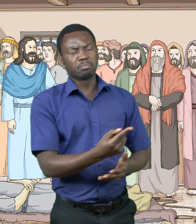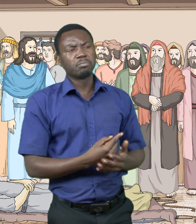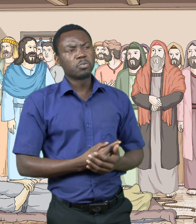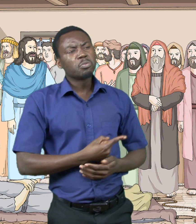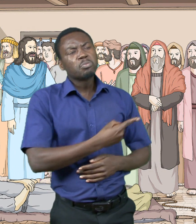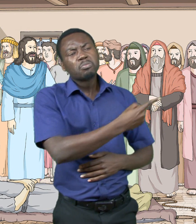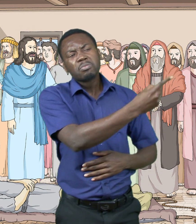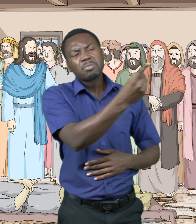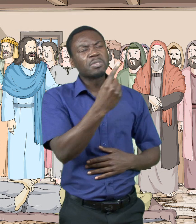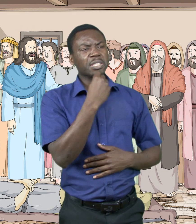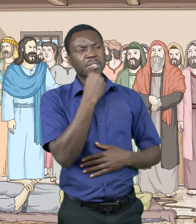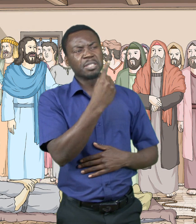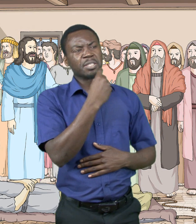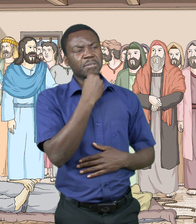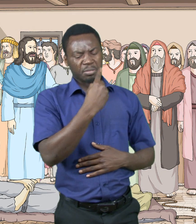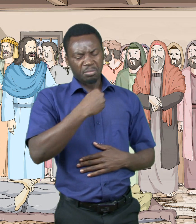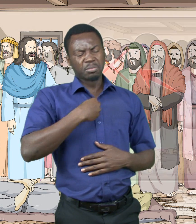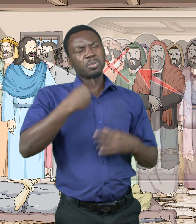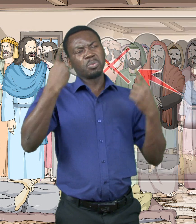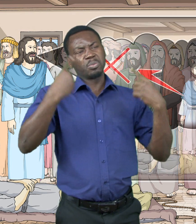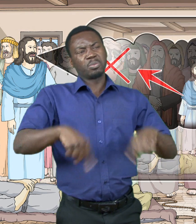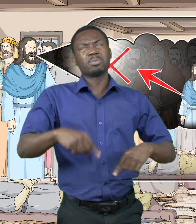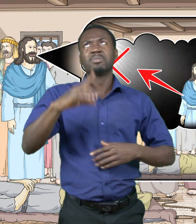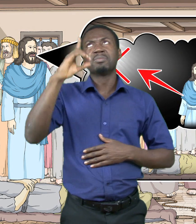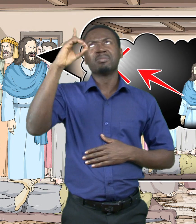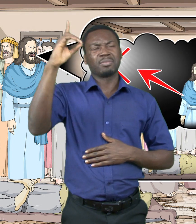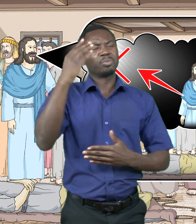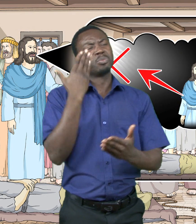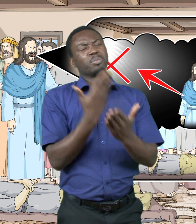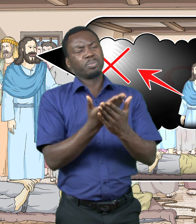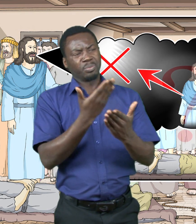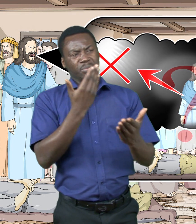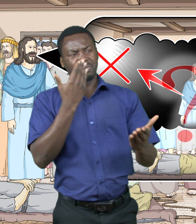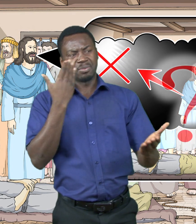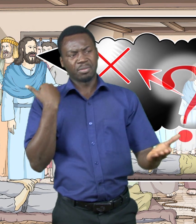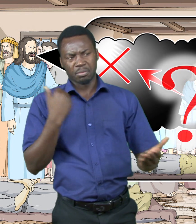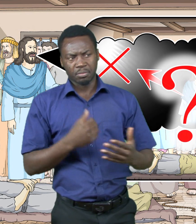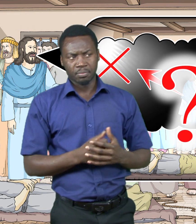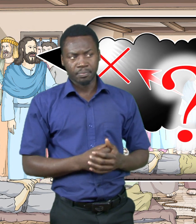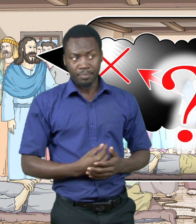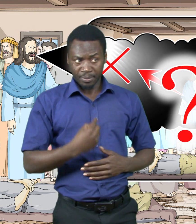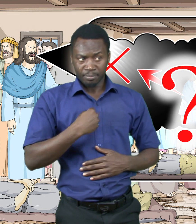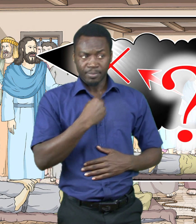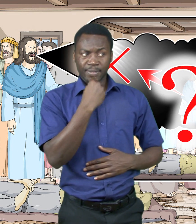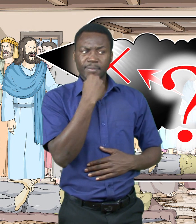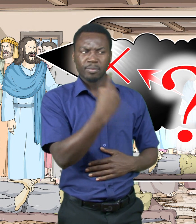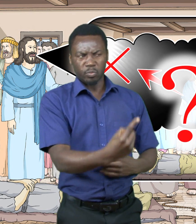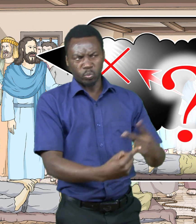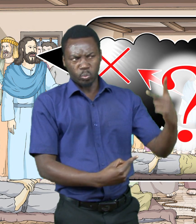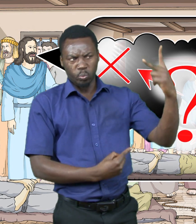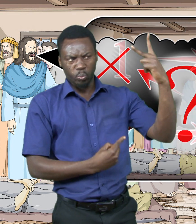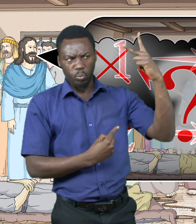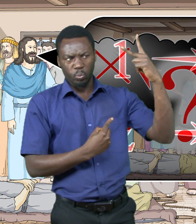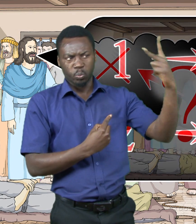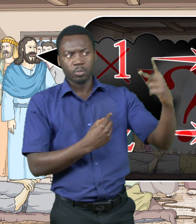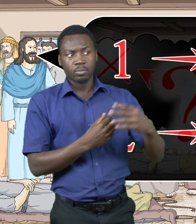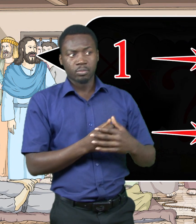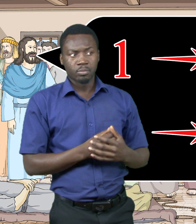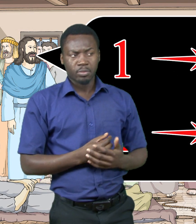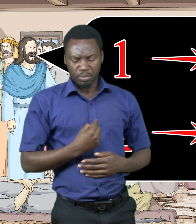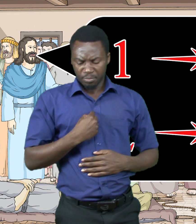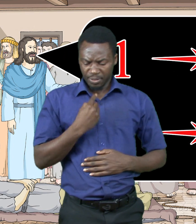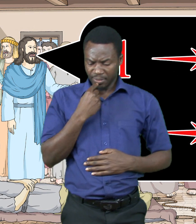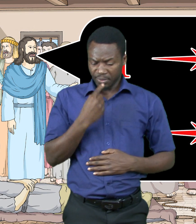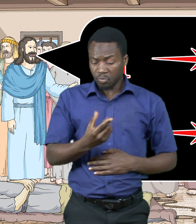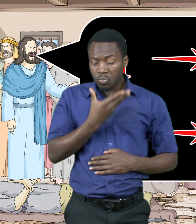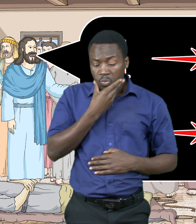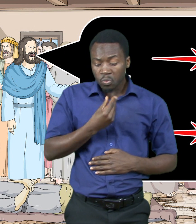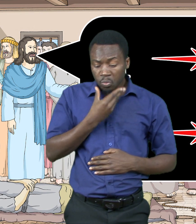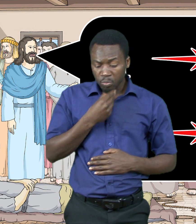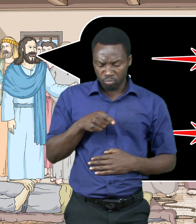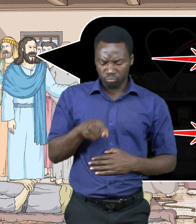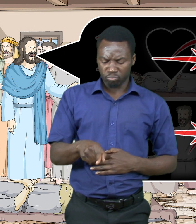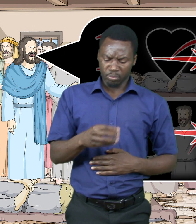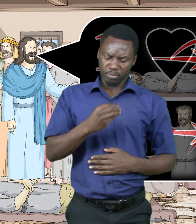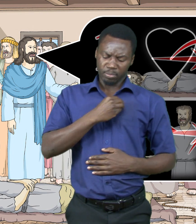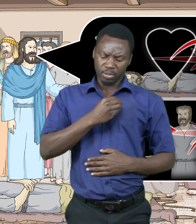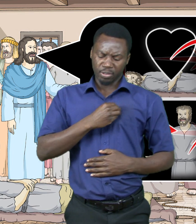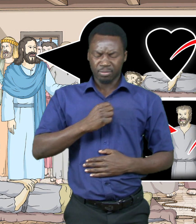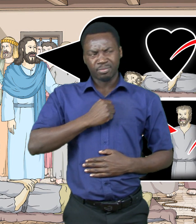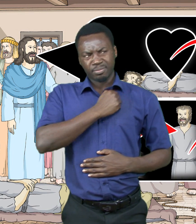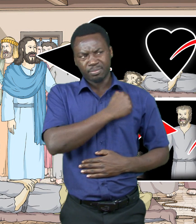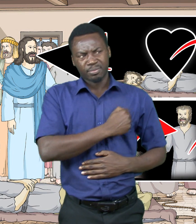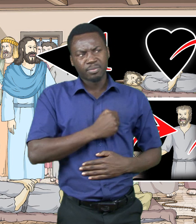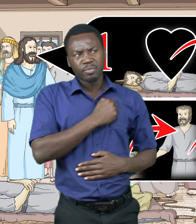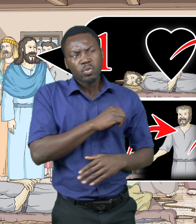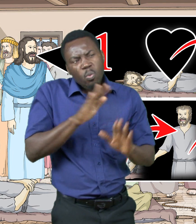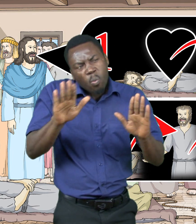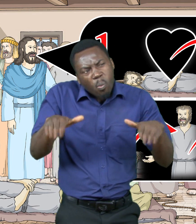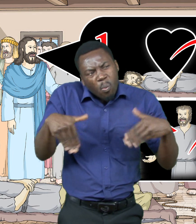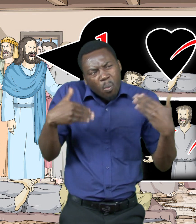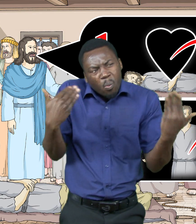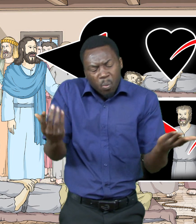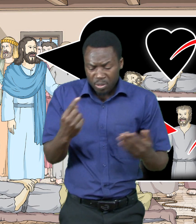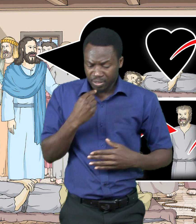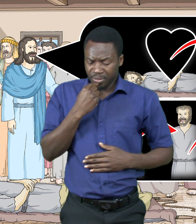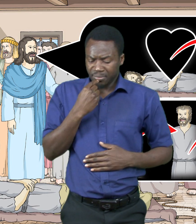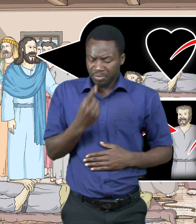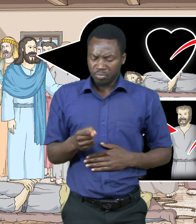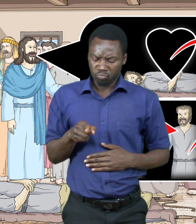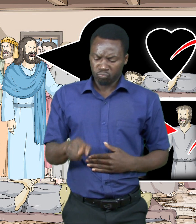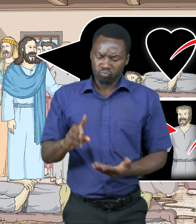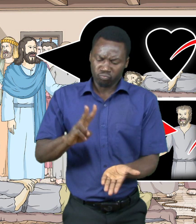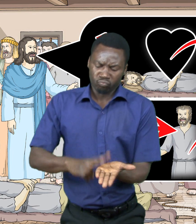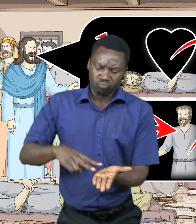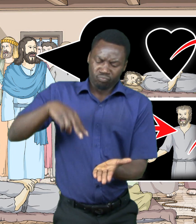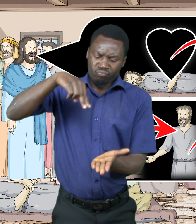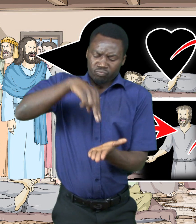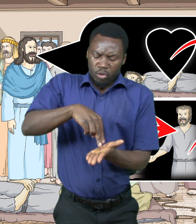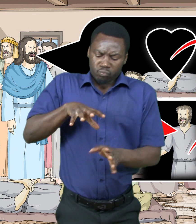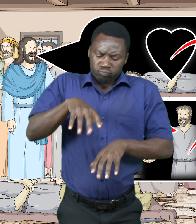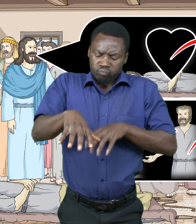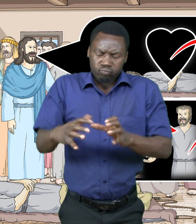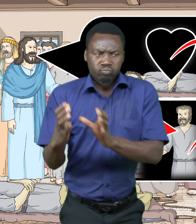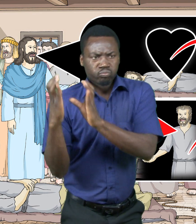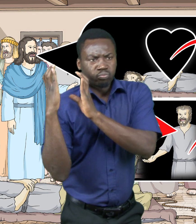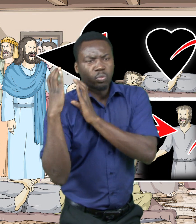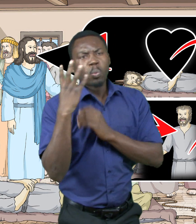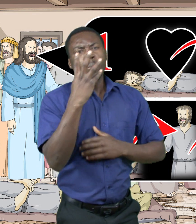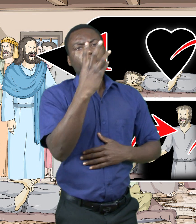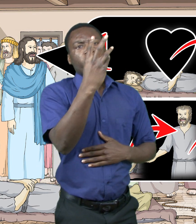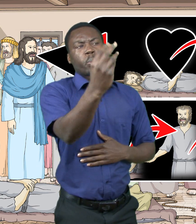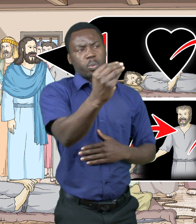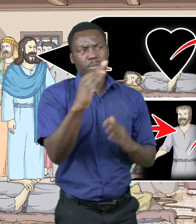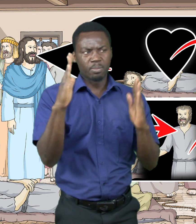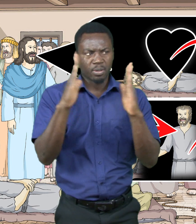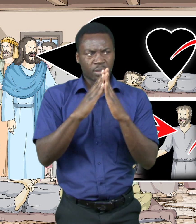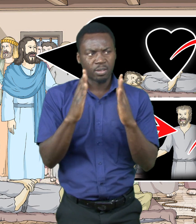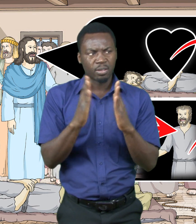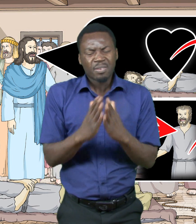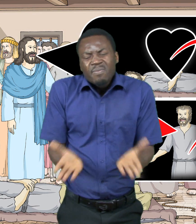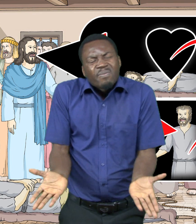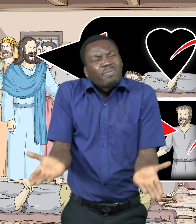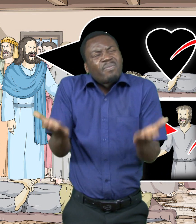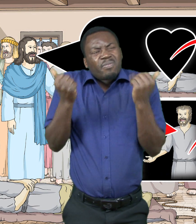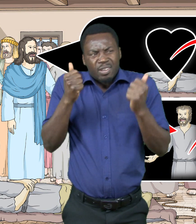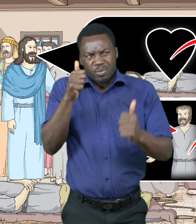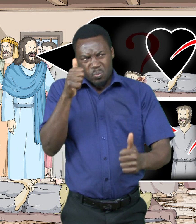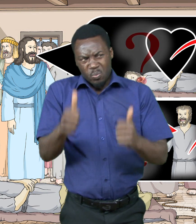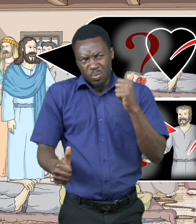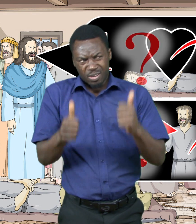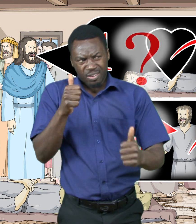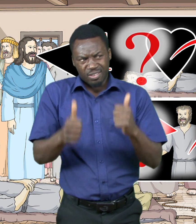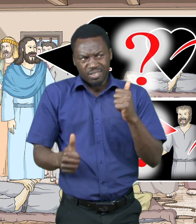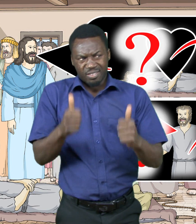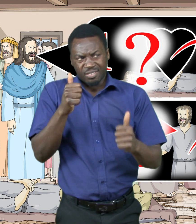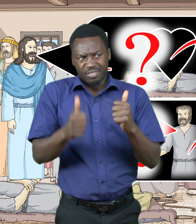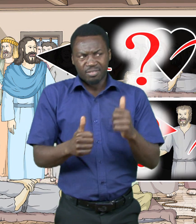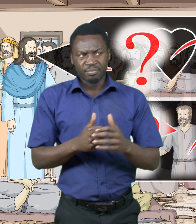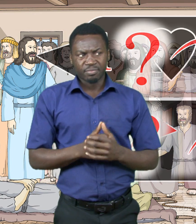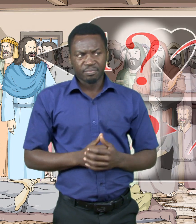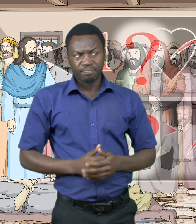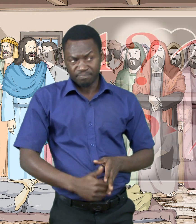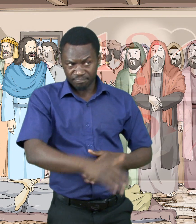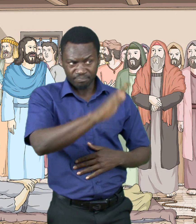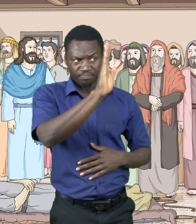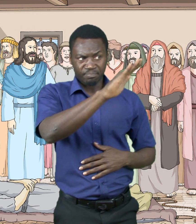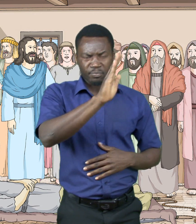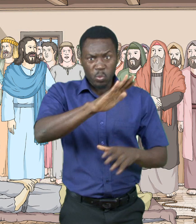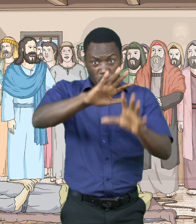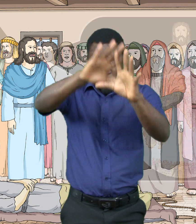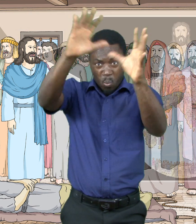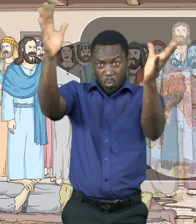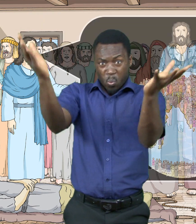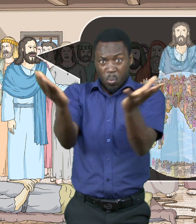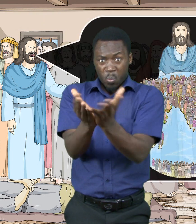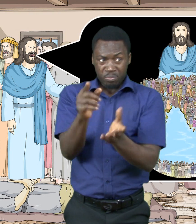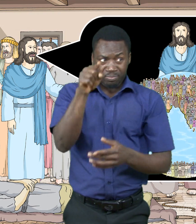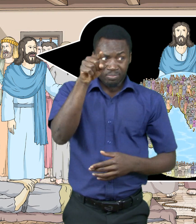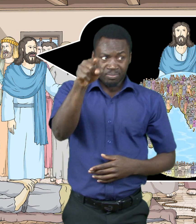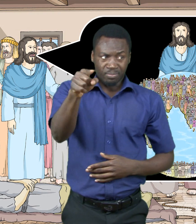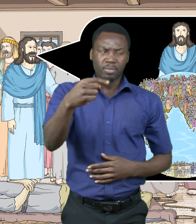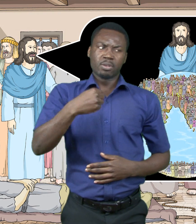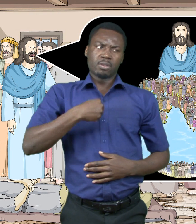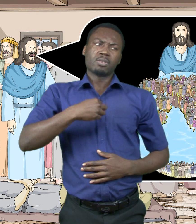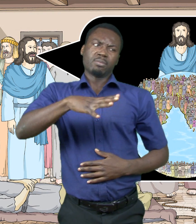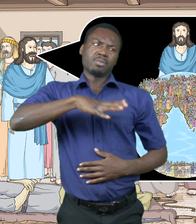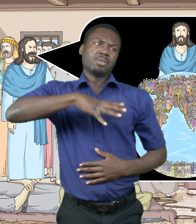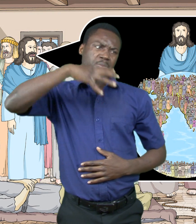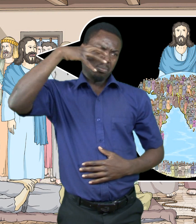“Why are you thinking these things in your hearts?” He asked. “Which is easier: to say to a paralytic, ‘Your sins are forgiven,’ or to say, ‘Get up, pick up your mat, and walk’?